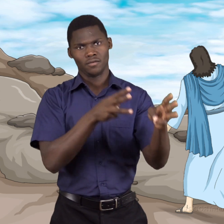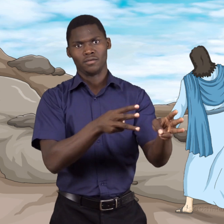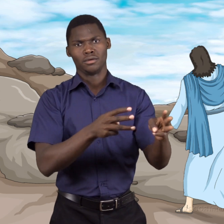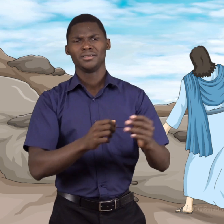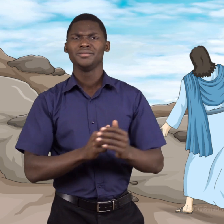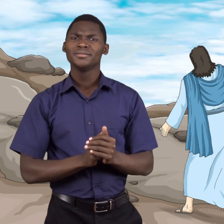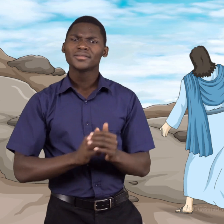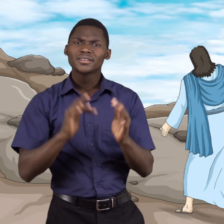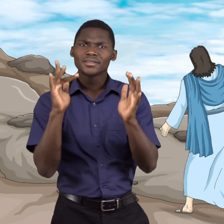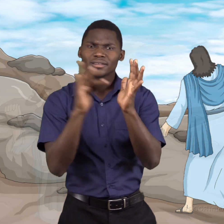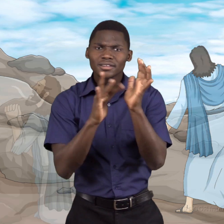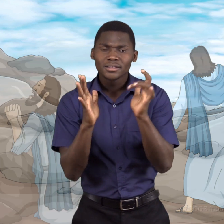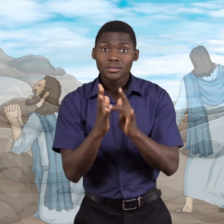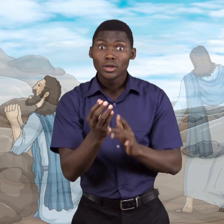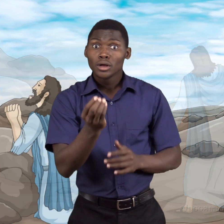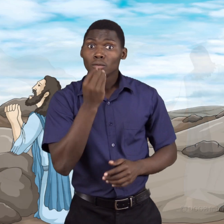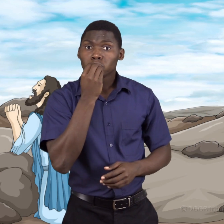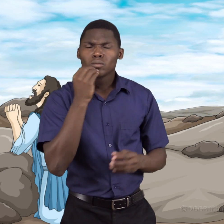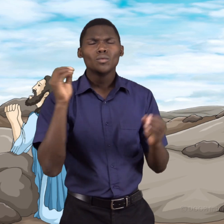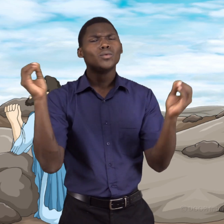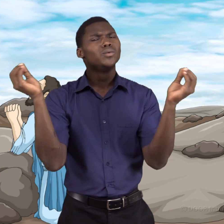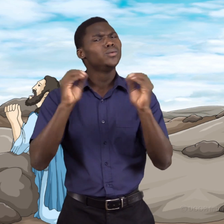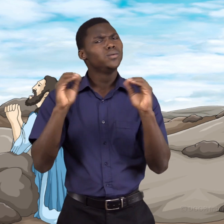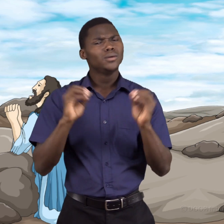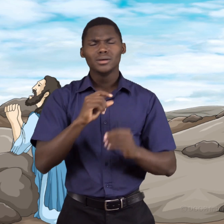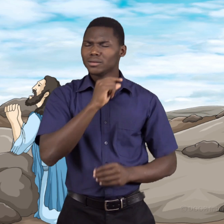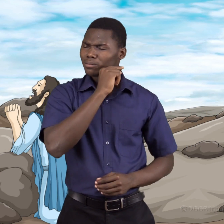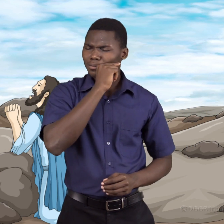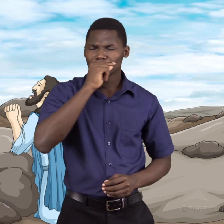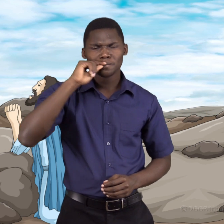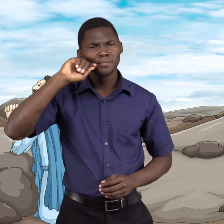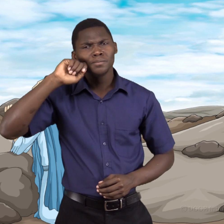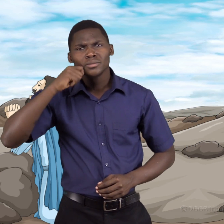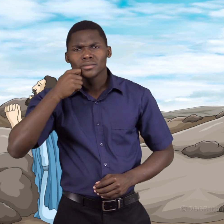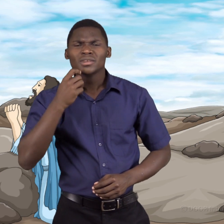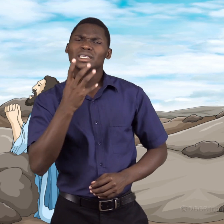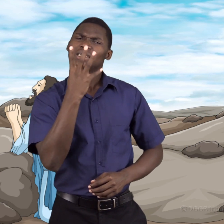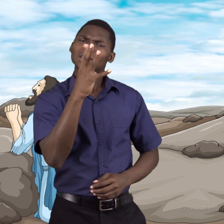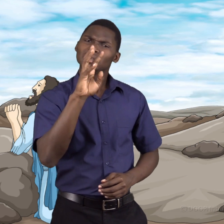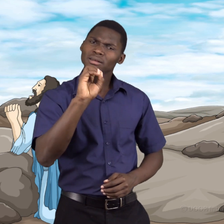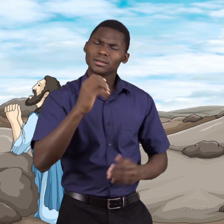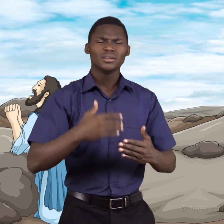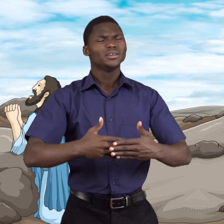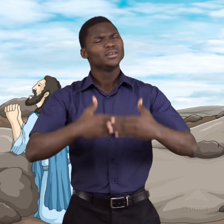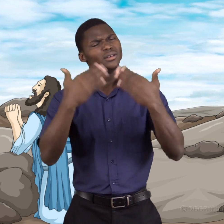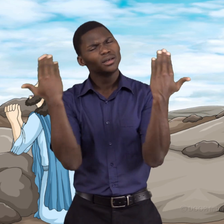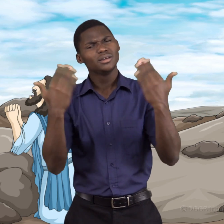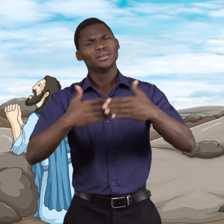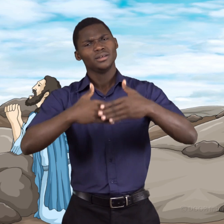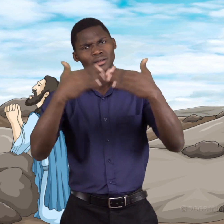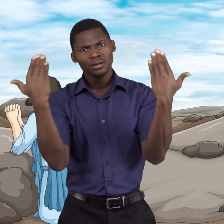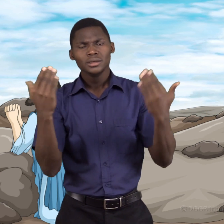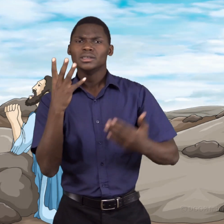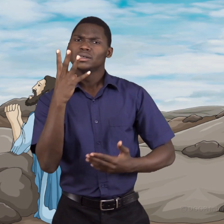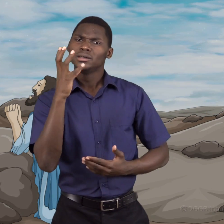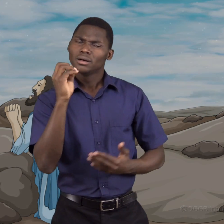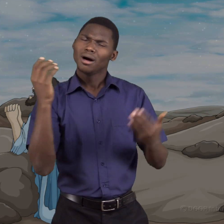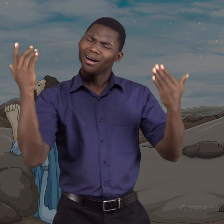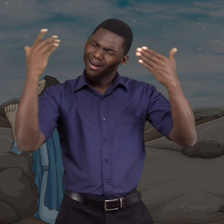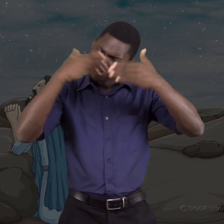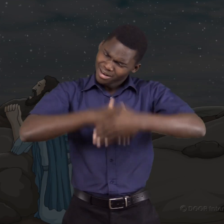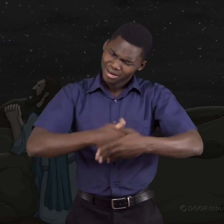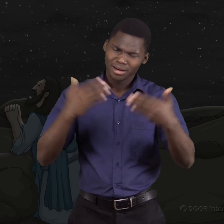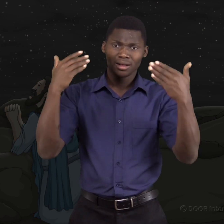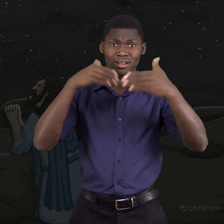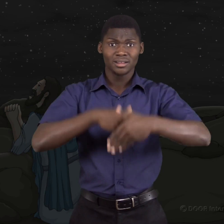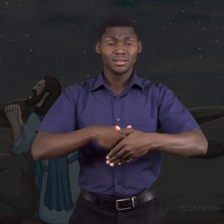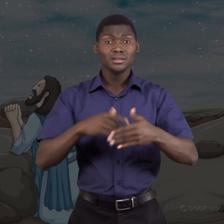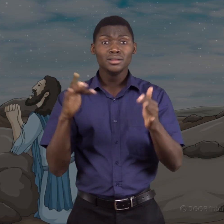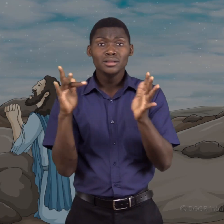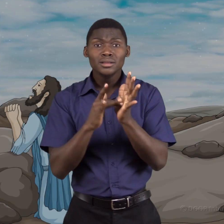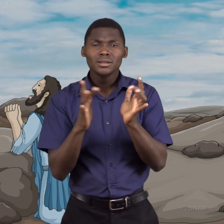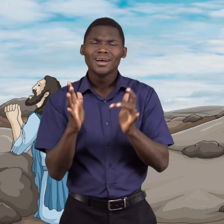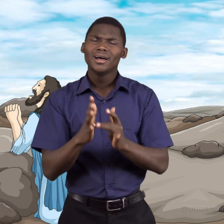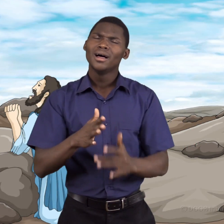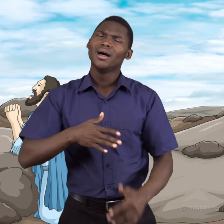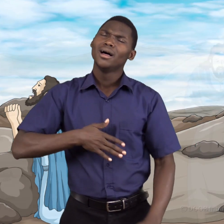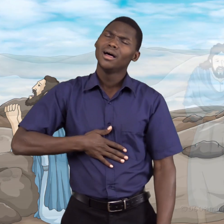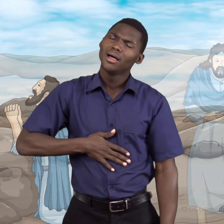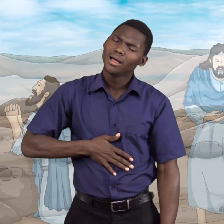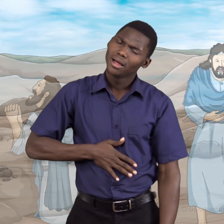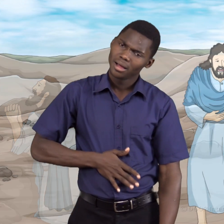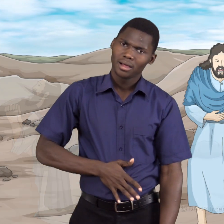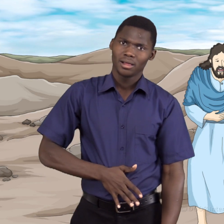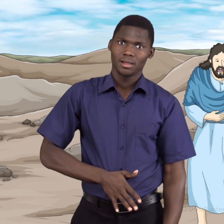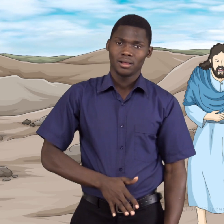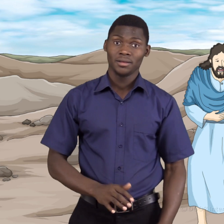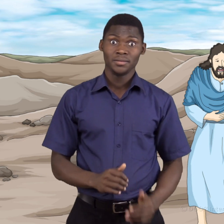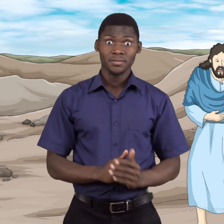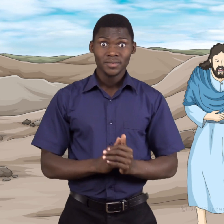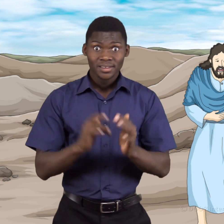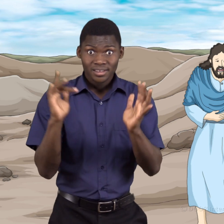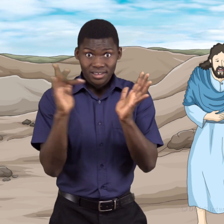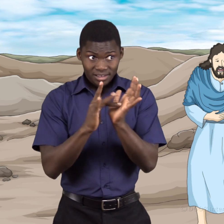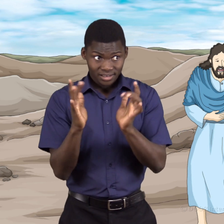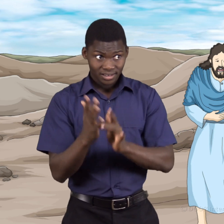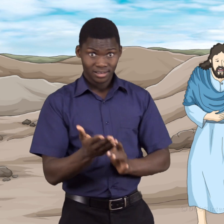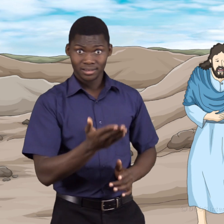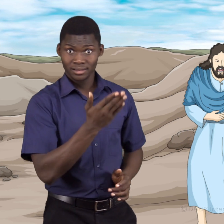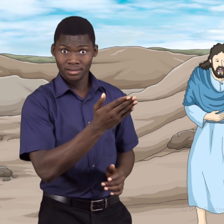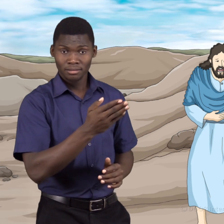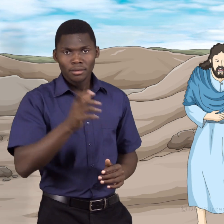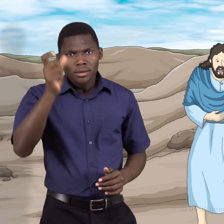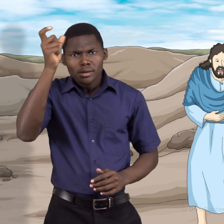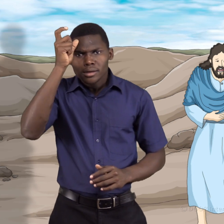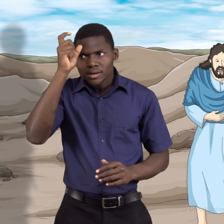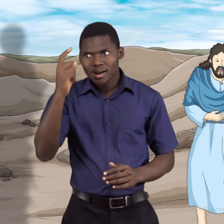After fasting forty days and forty nights, He was hungry.